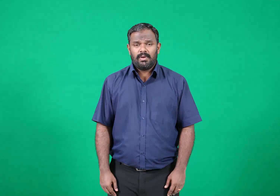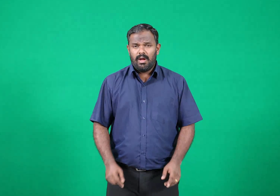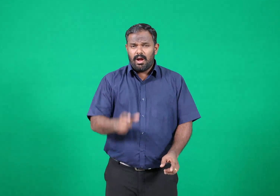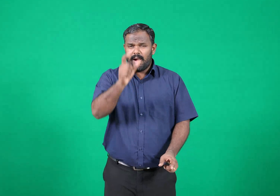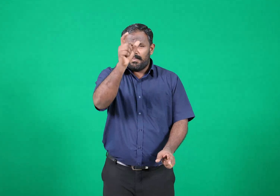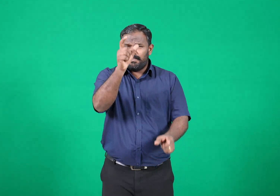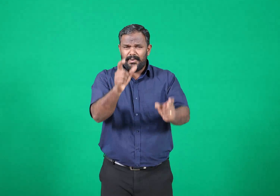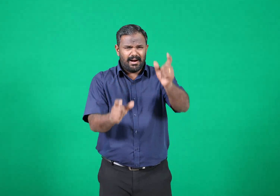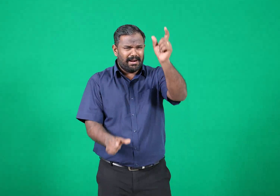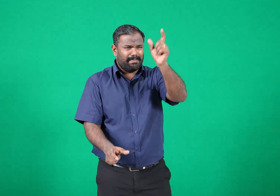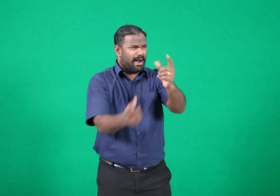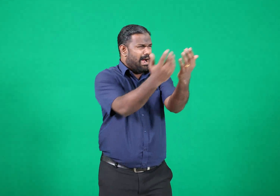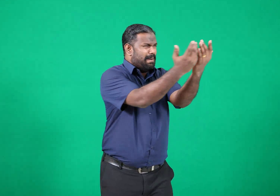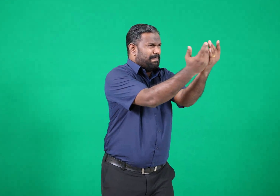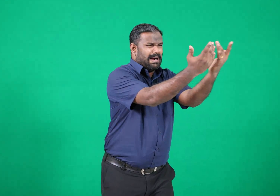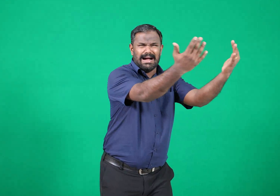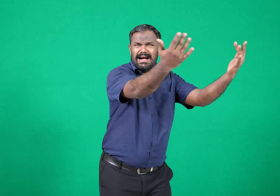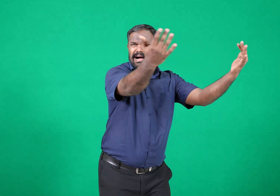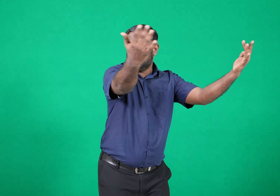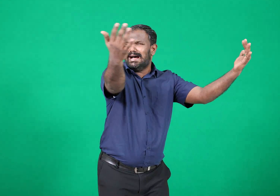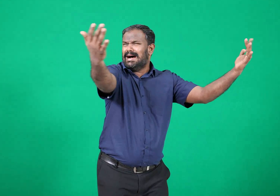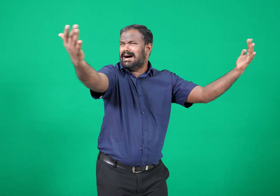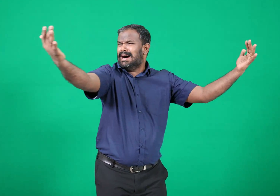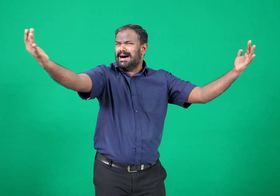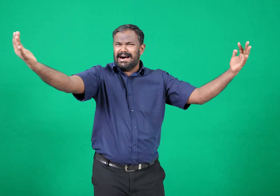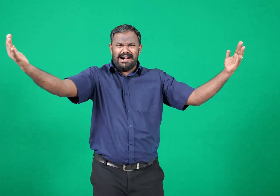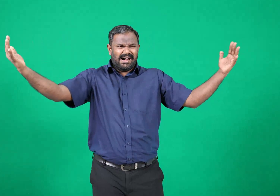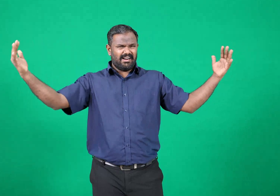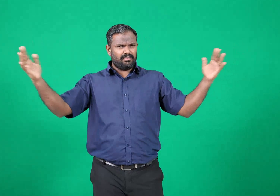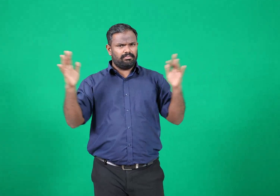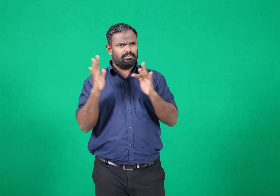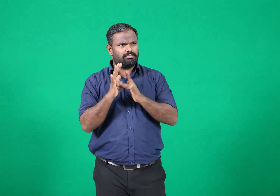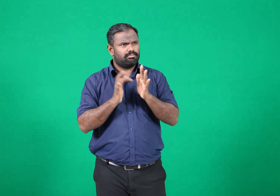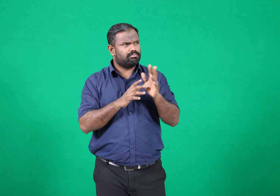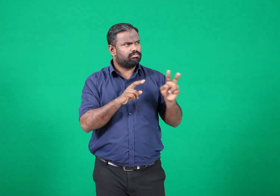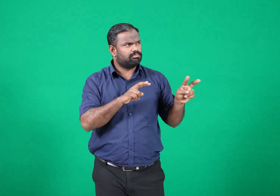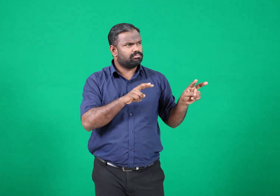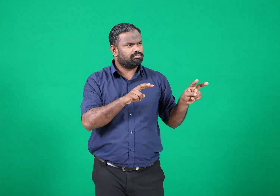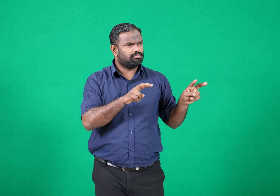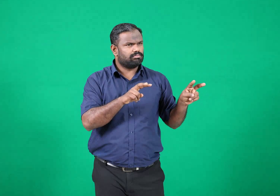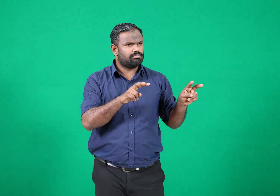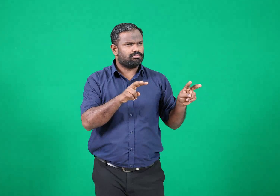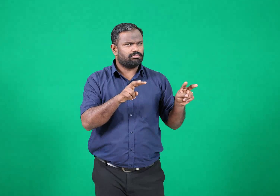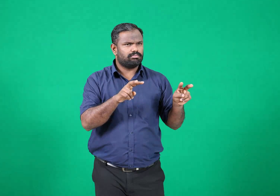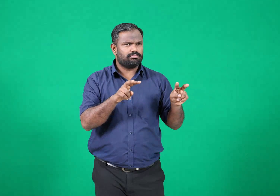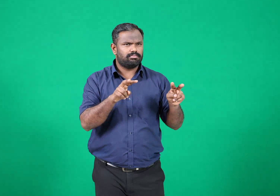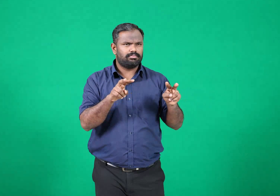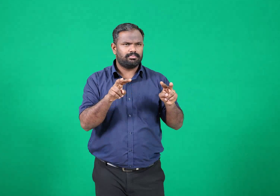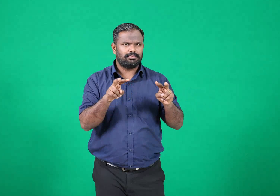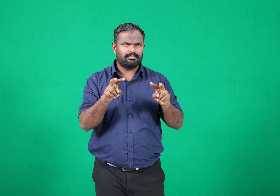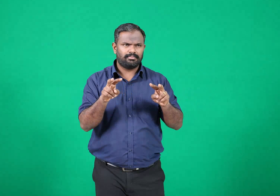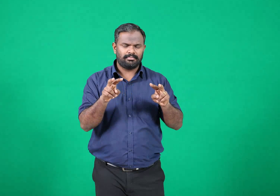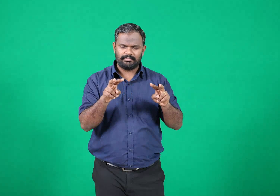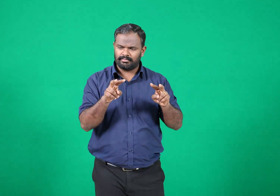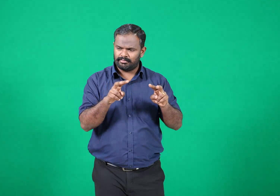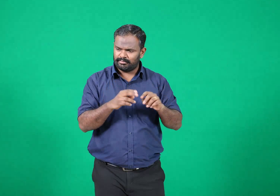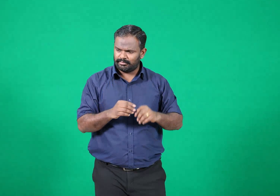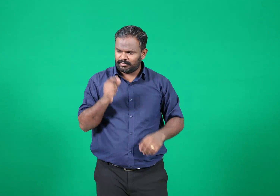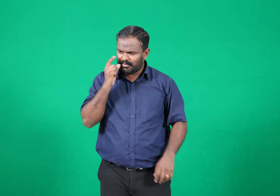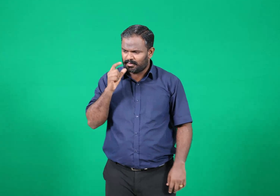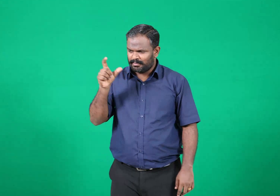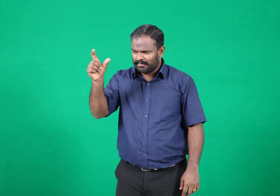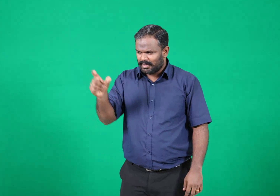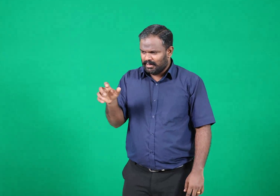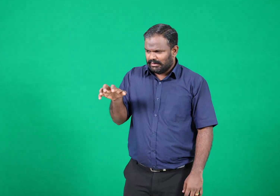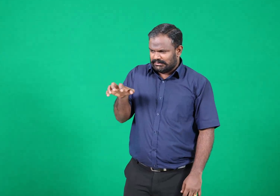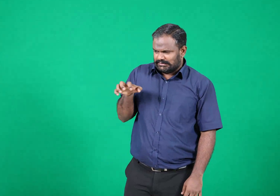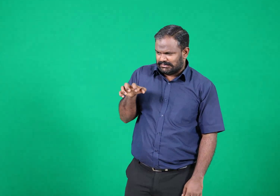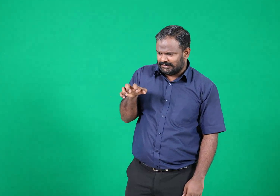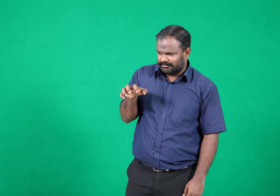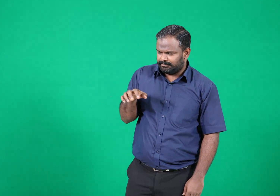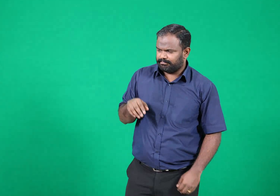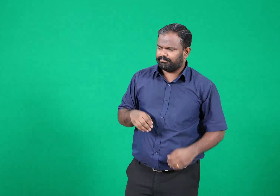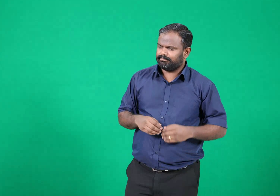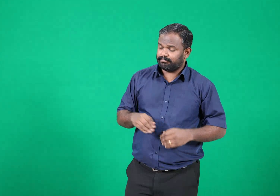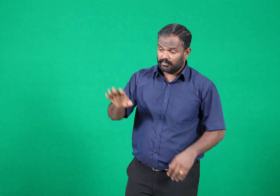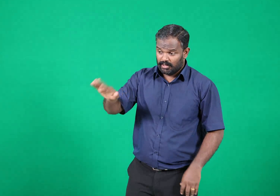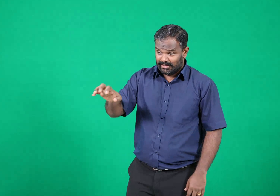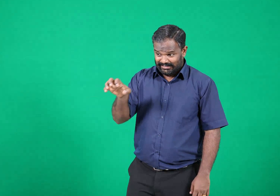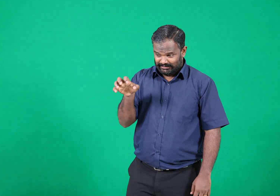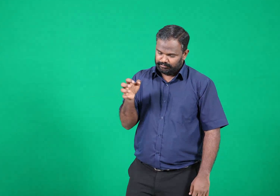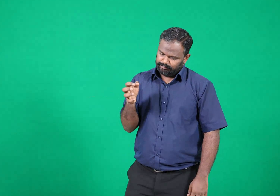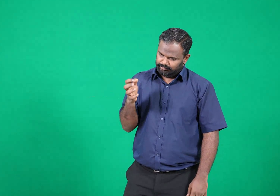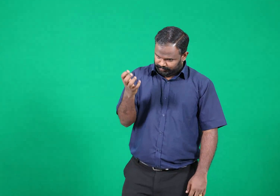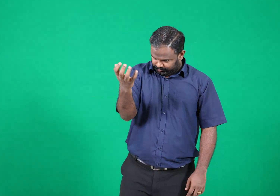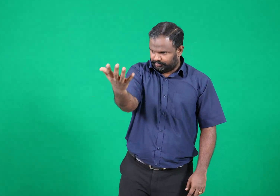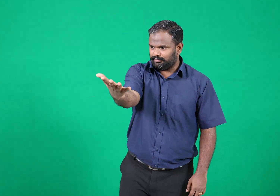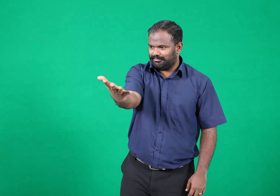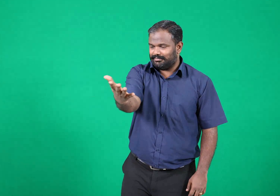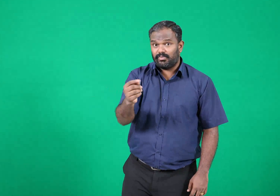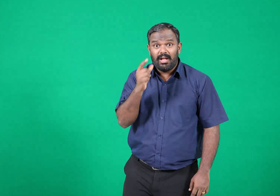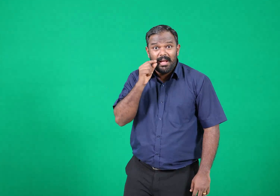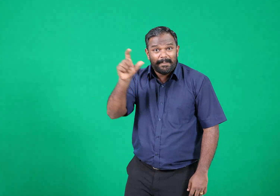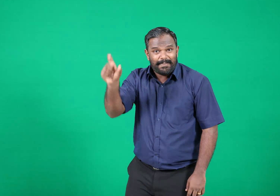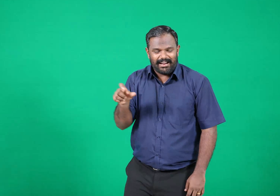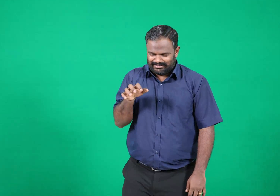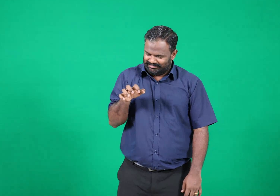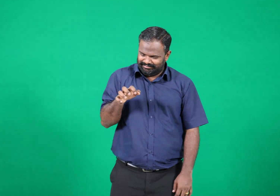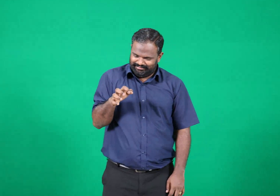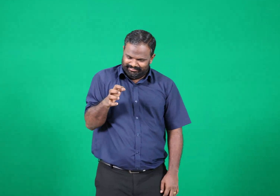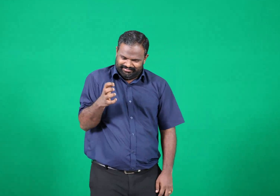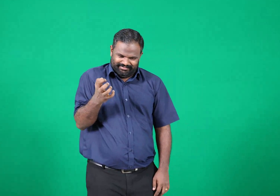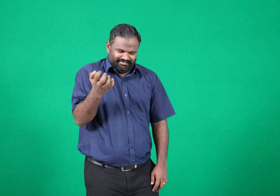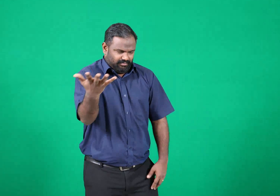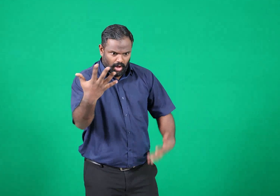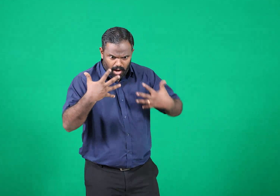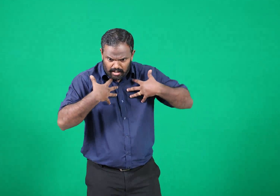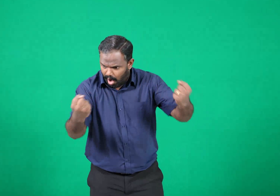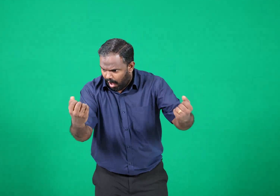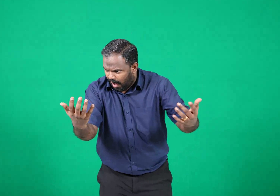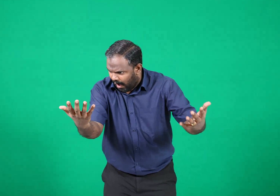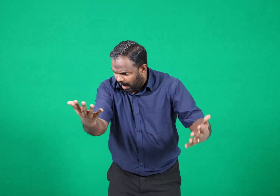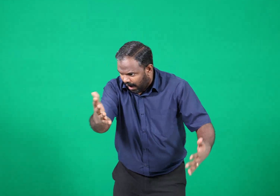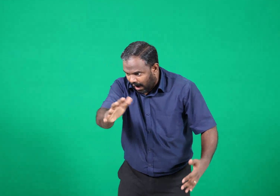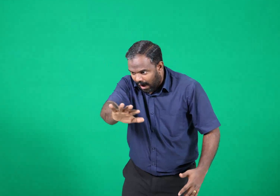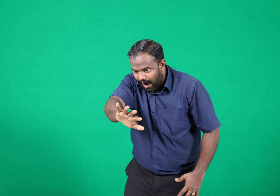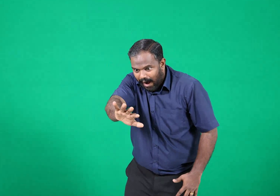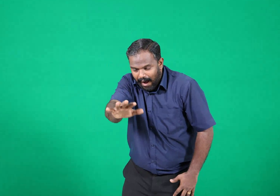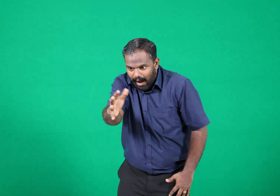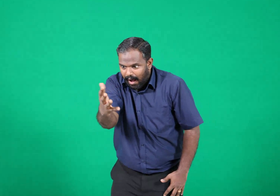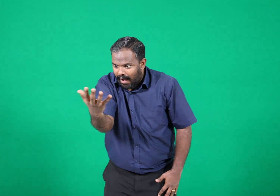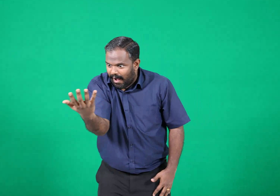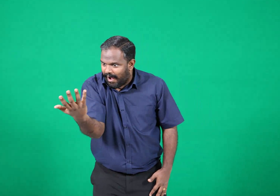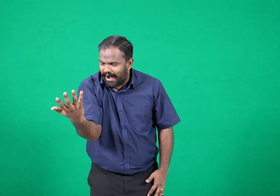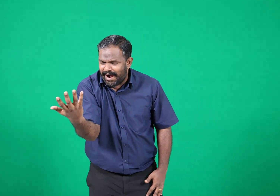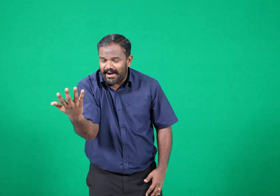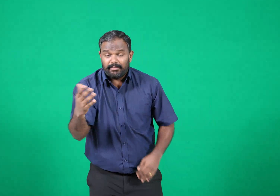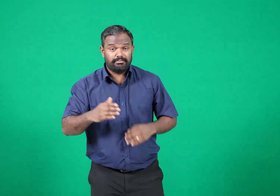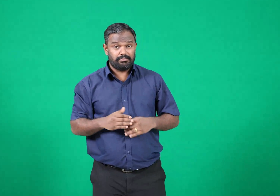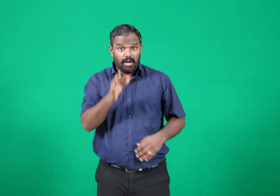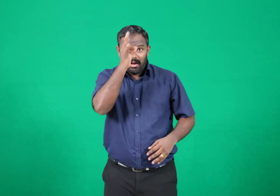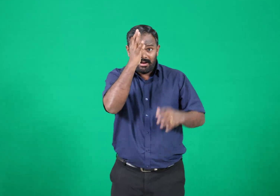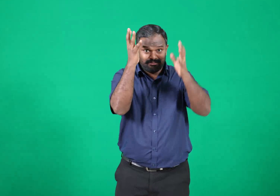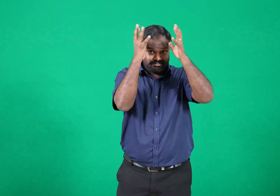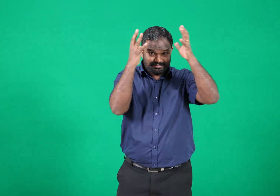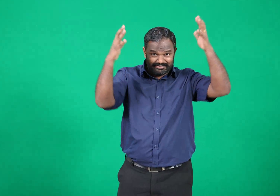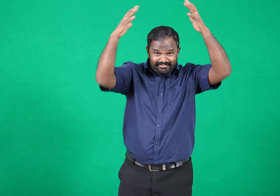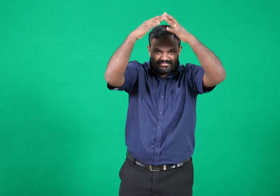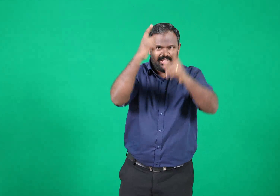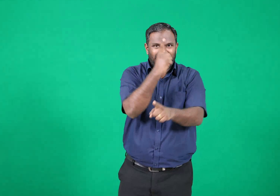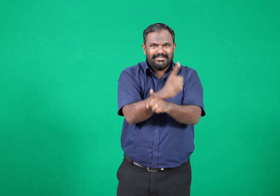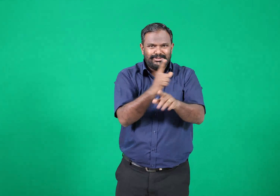And after looking around at all of them, He said to the man, "Stretch out your hand." He did so, and it was restored.